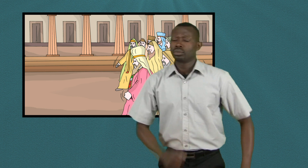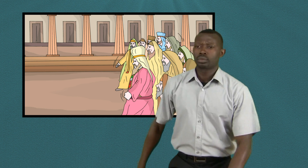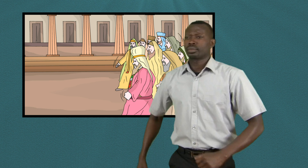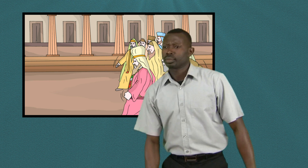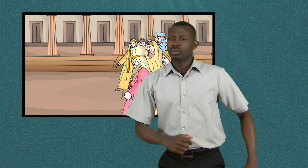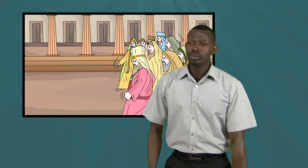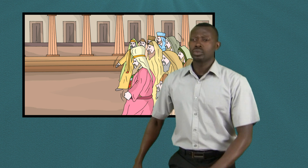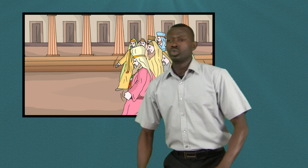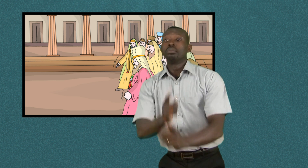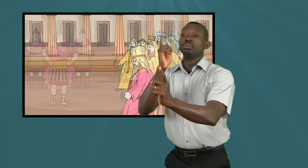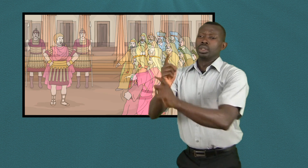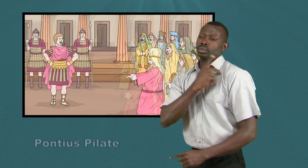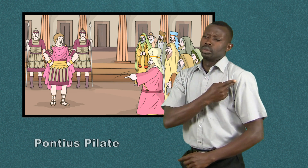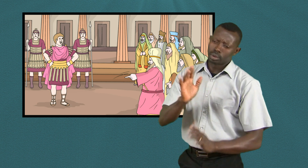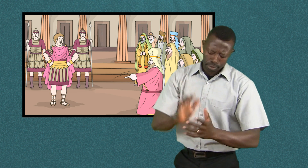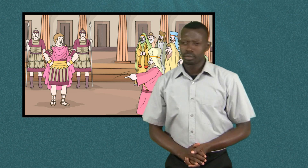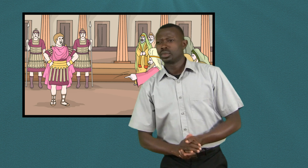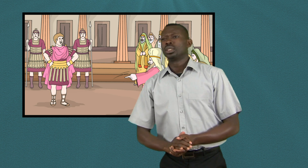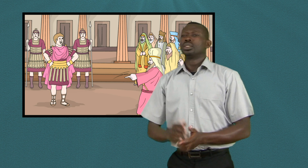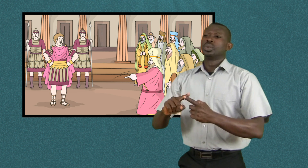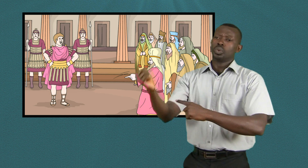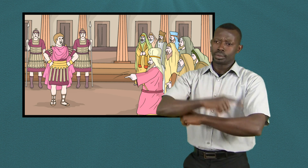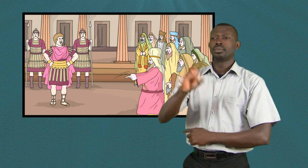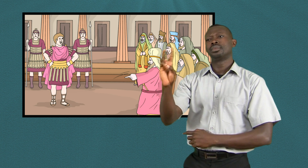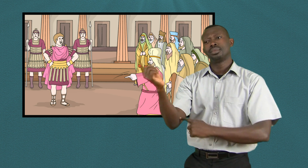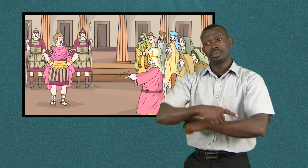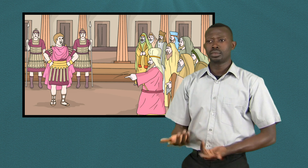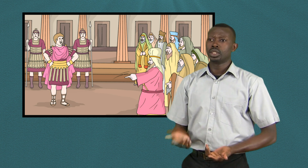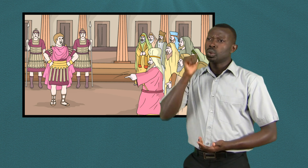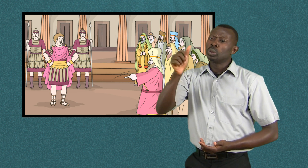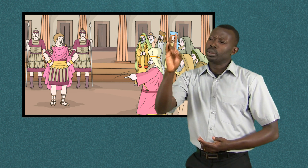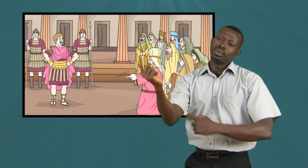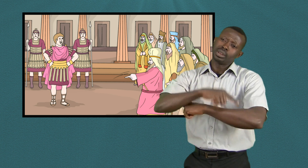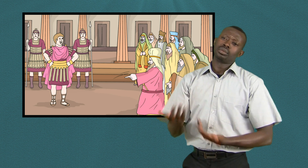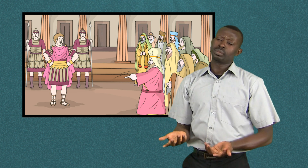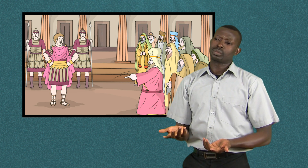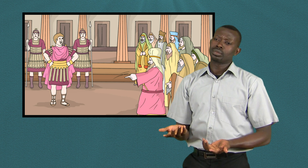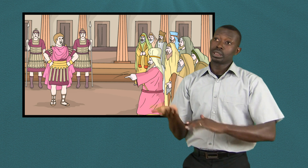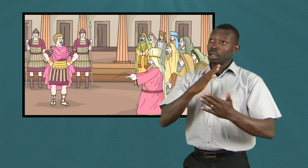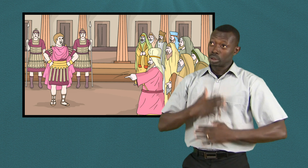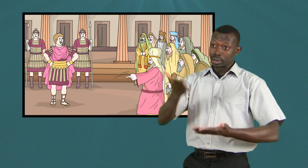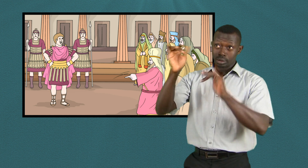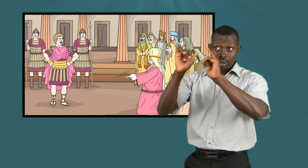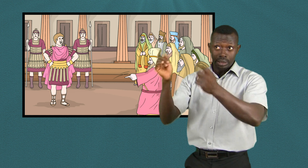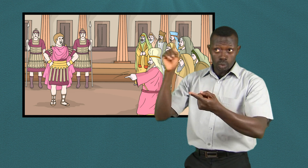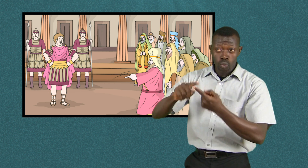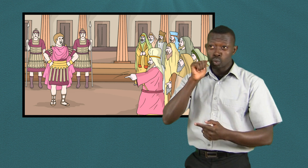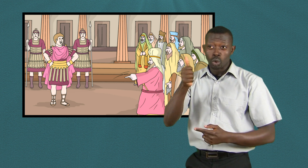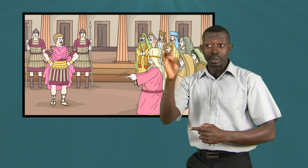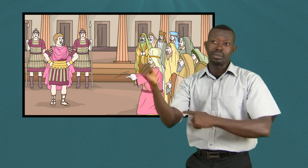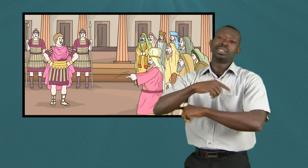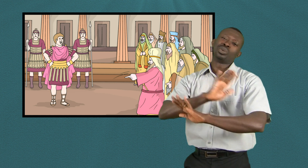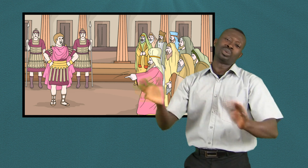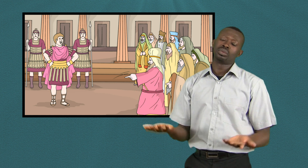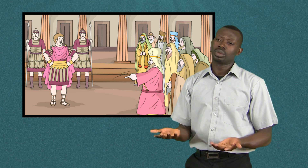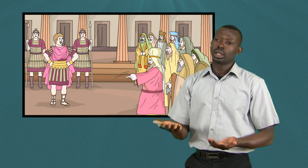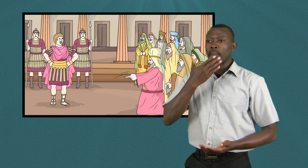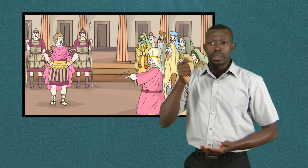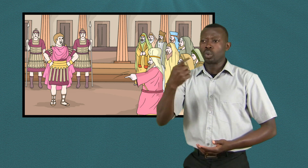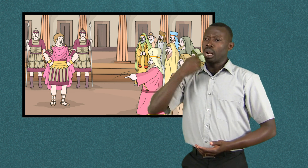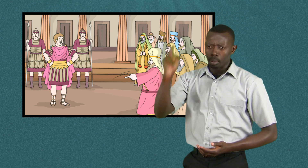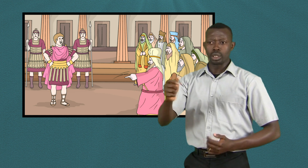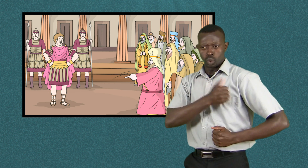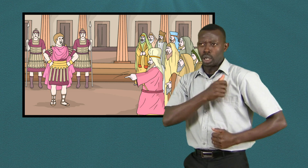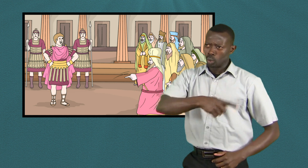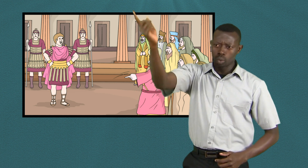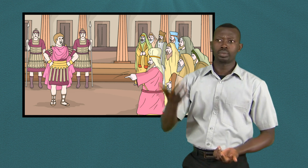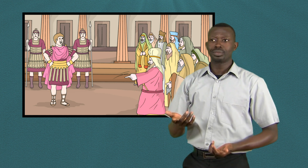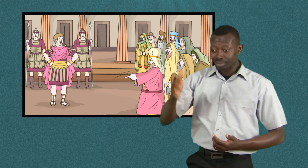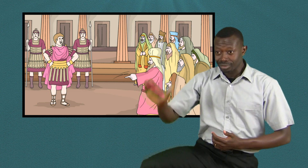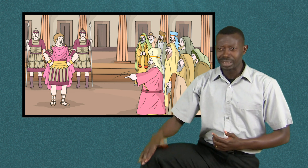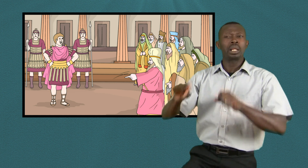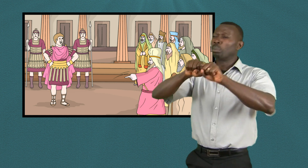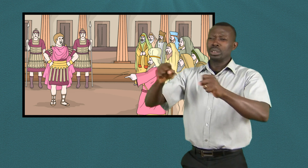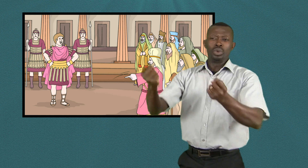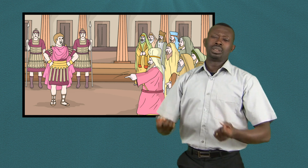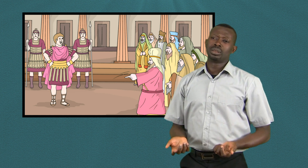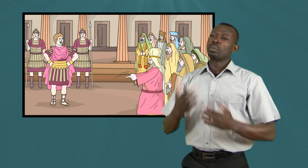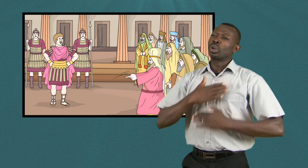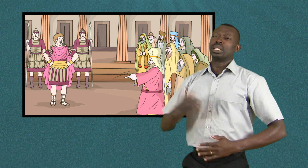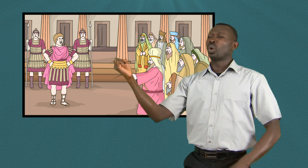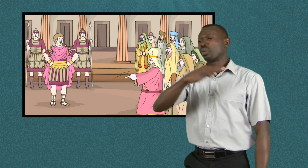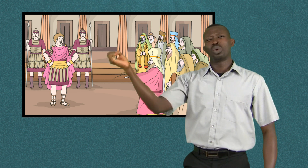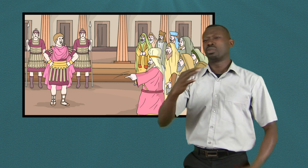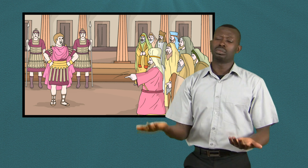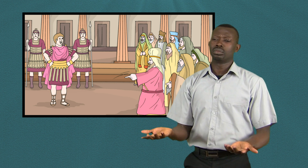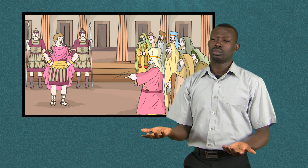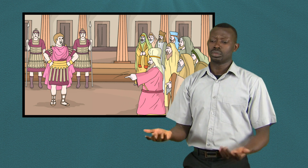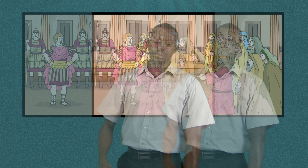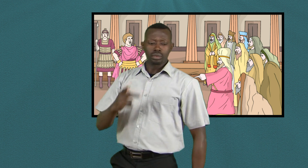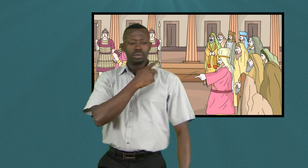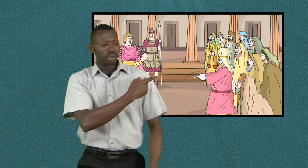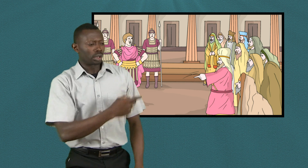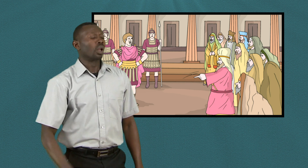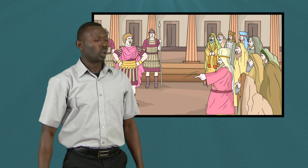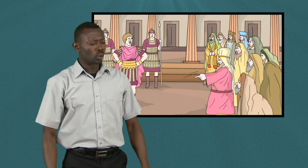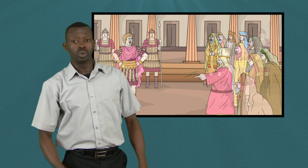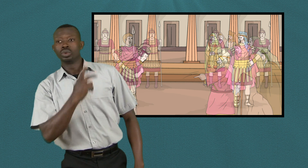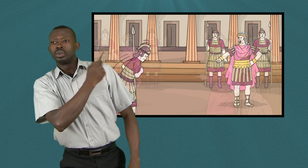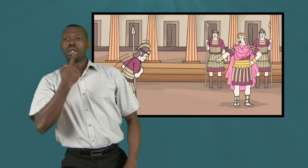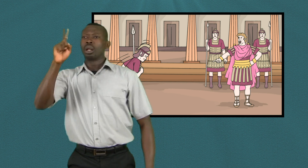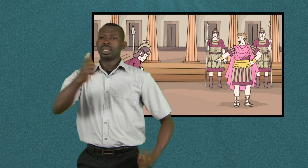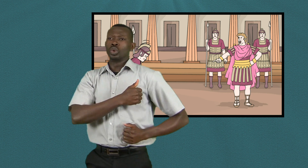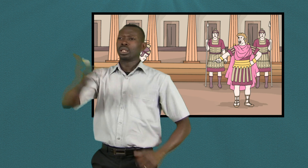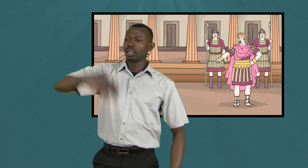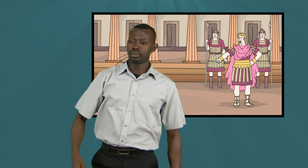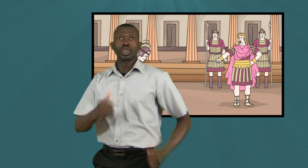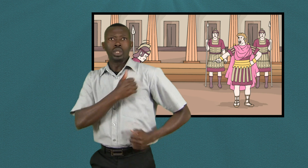“Go, make the tomb as secure as you know how.” So they went and secured the tomb by sealing the stone and posting the guard. Then Jesus said, “Father, forgive them, for they do not know what they are doing.” And they divided up His garments by casting lots. One of the criminals who hung there heaped abuse on Him. “Are You not the Christ?” he said. “Save Yourself and us!” But the other one rebuked him, saying, “Do you not even fear God, since you are under the same judgment?